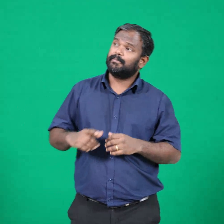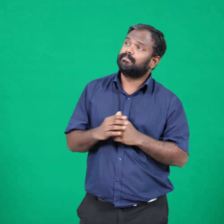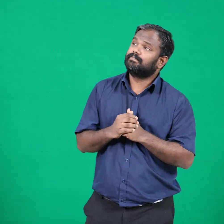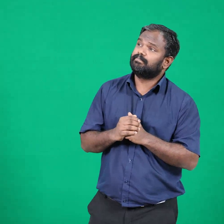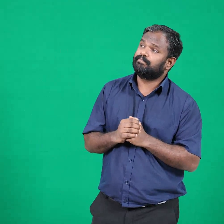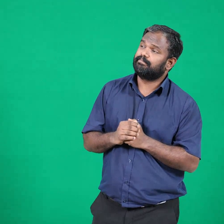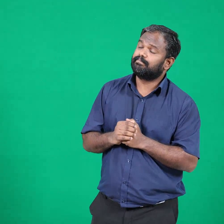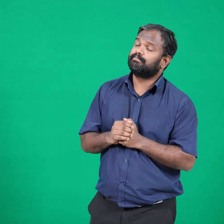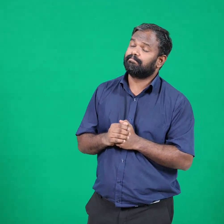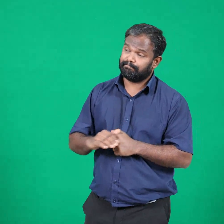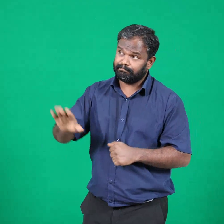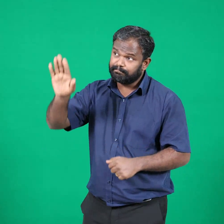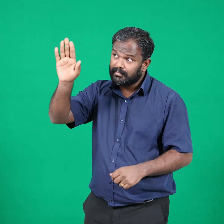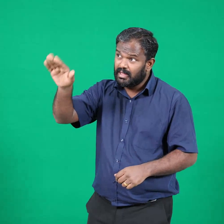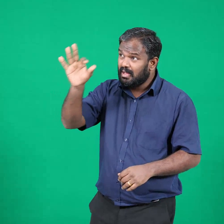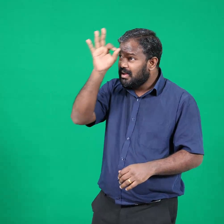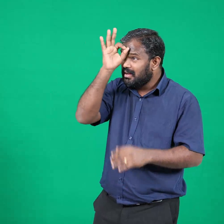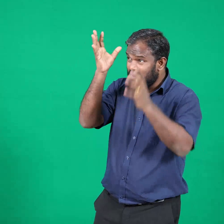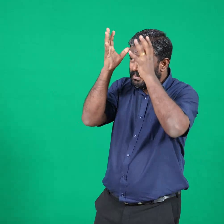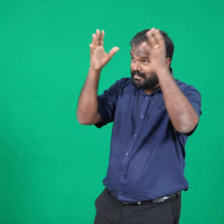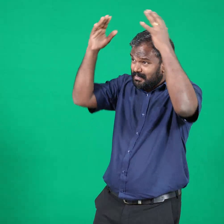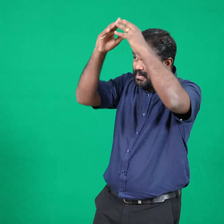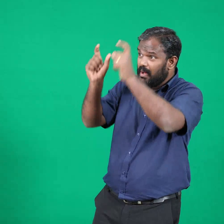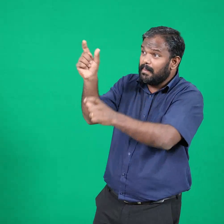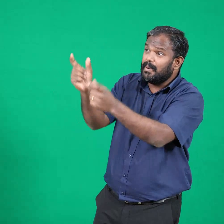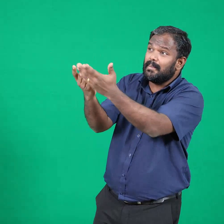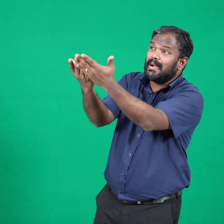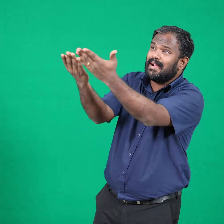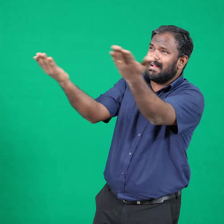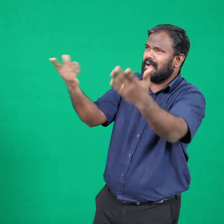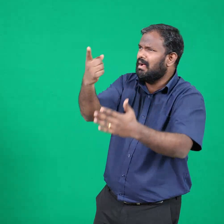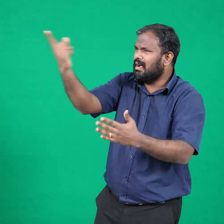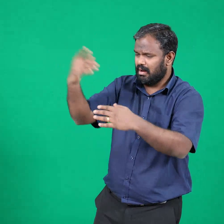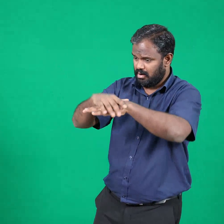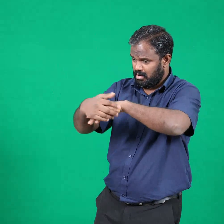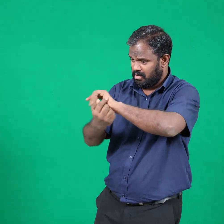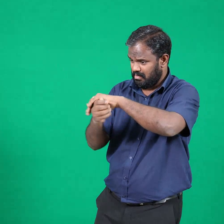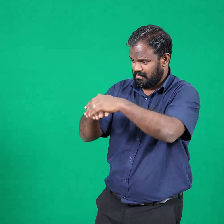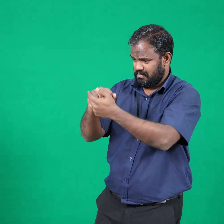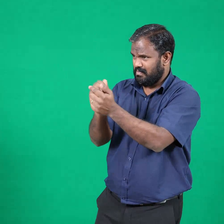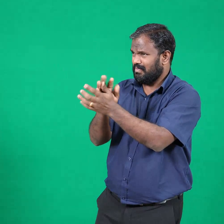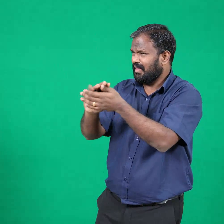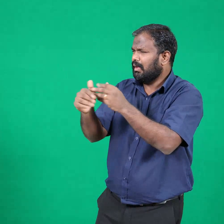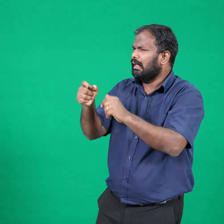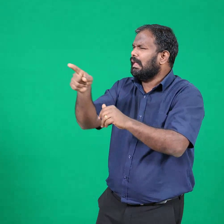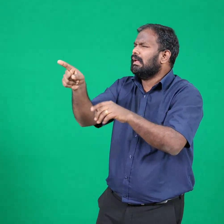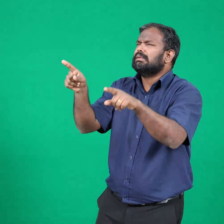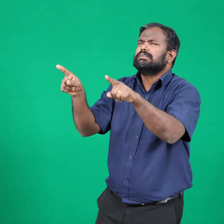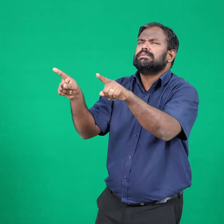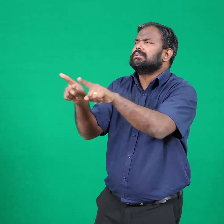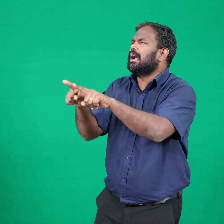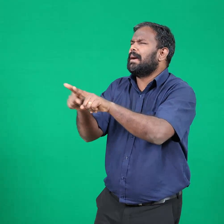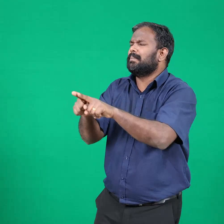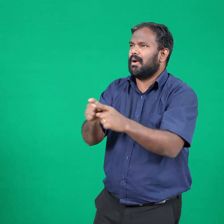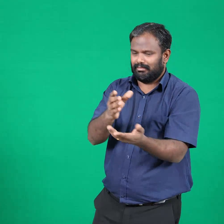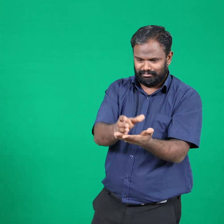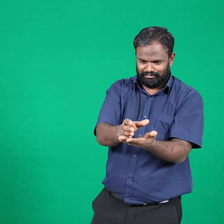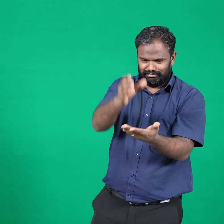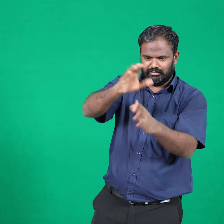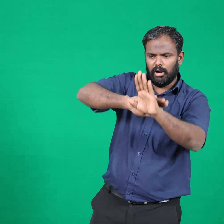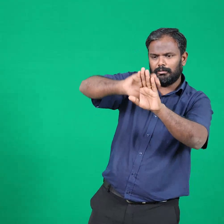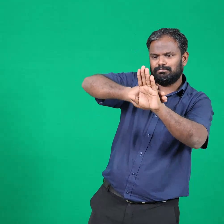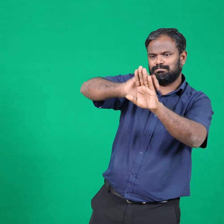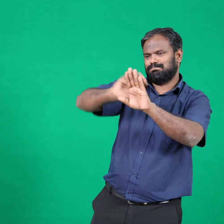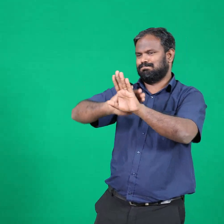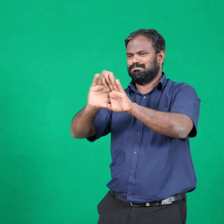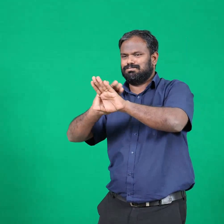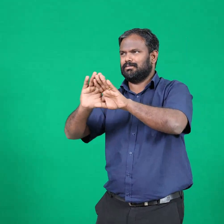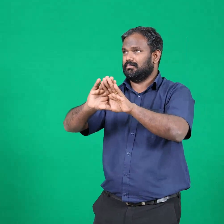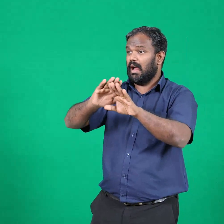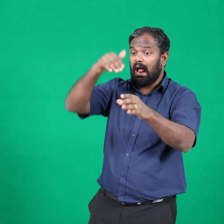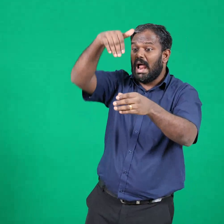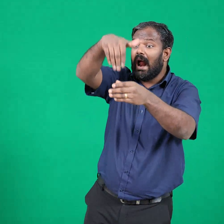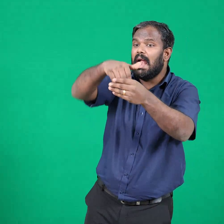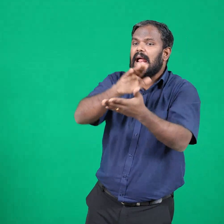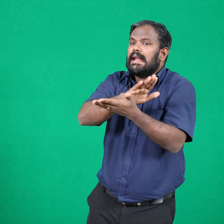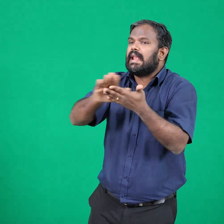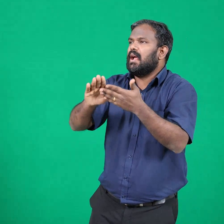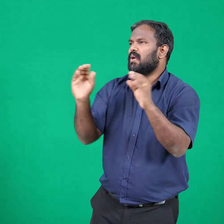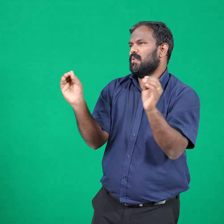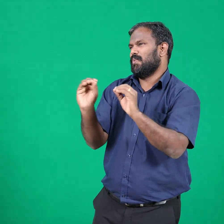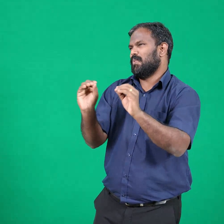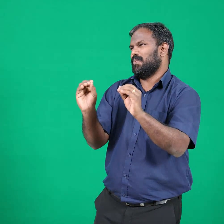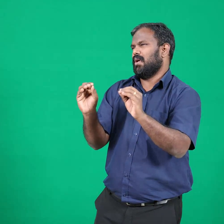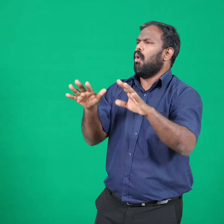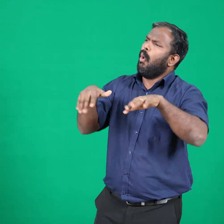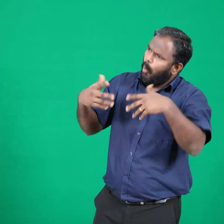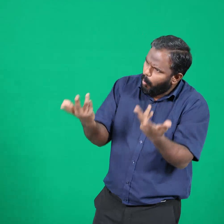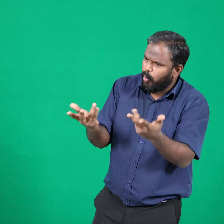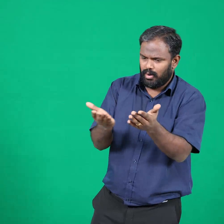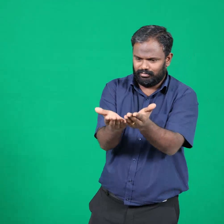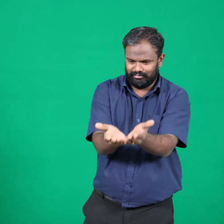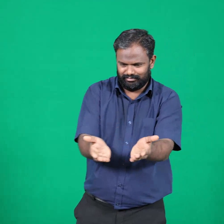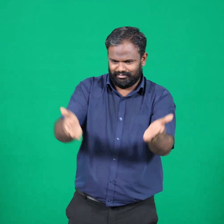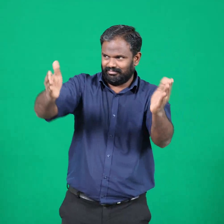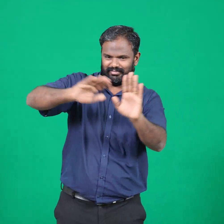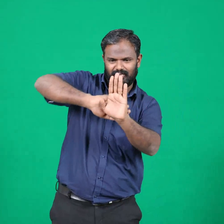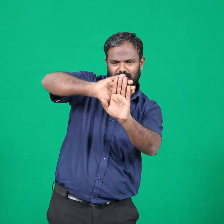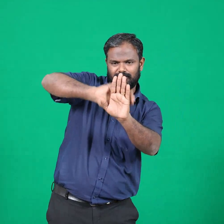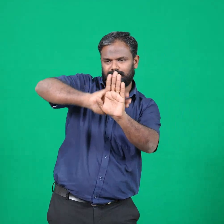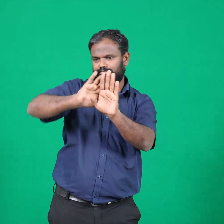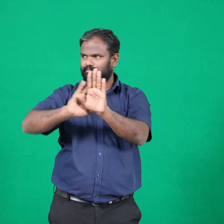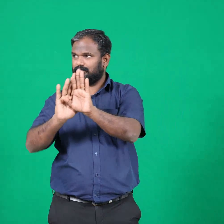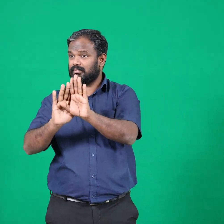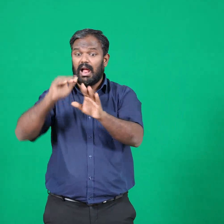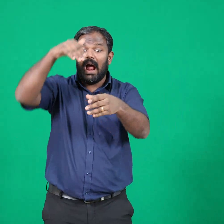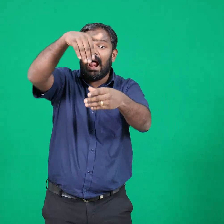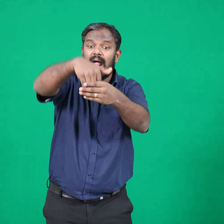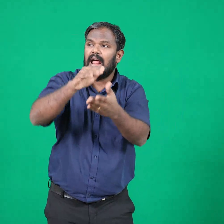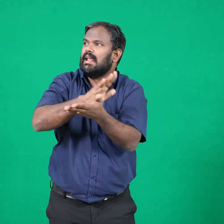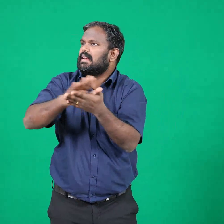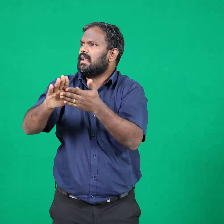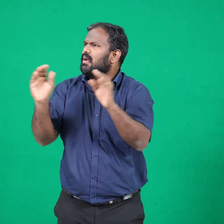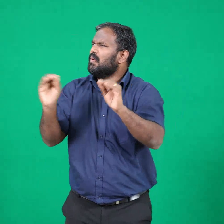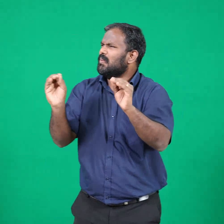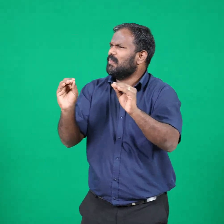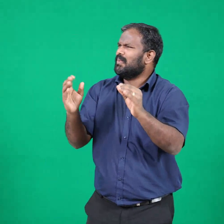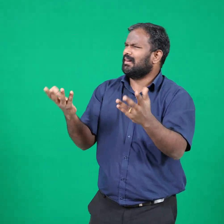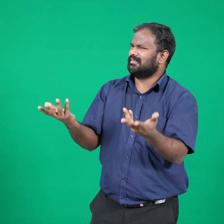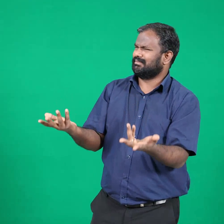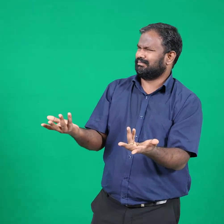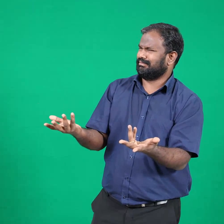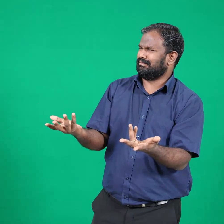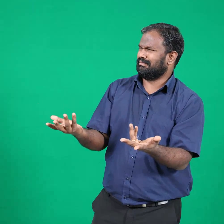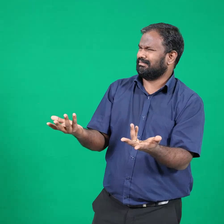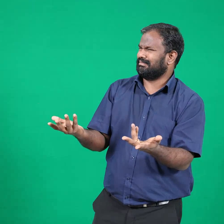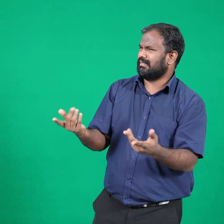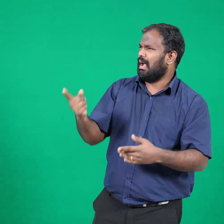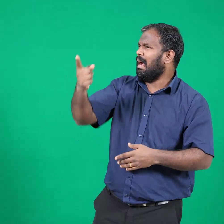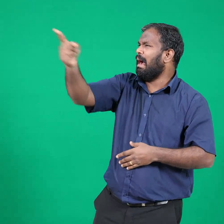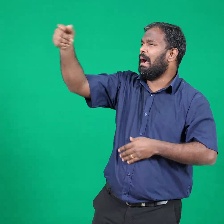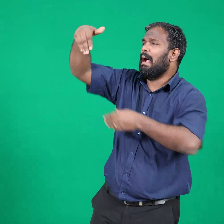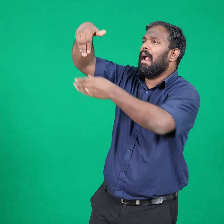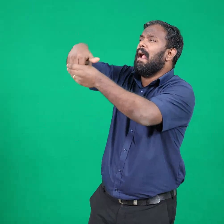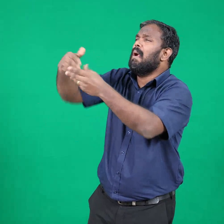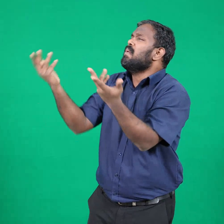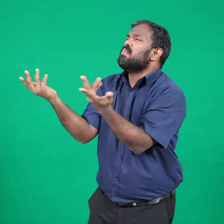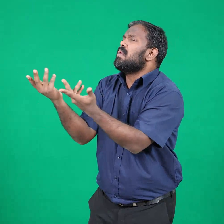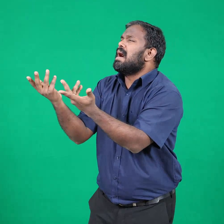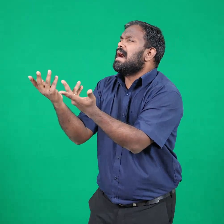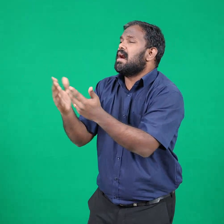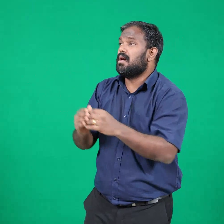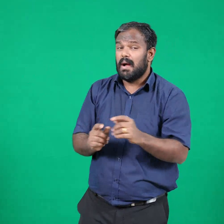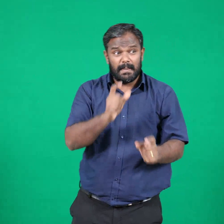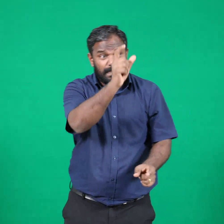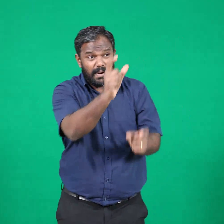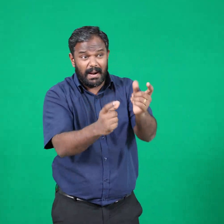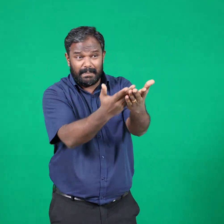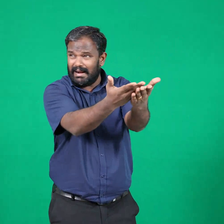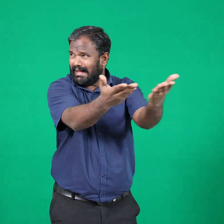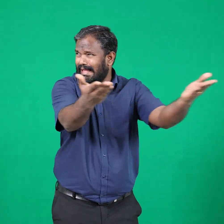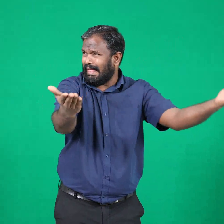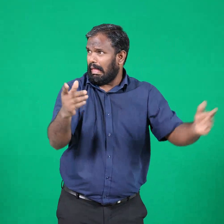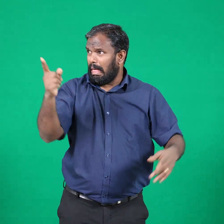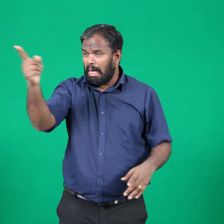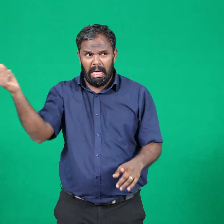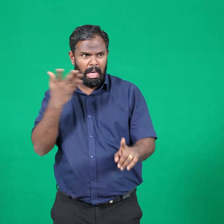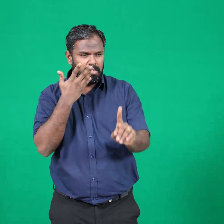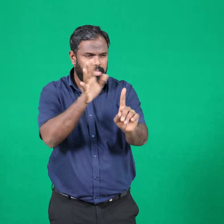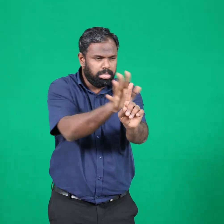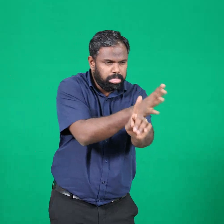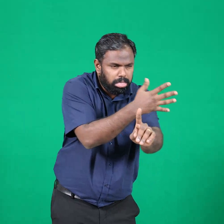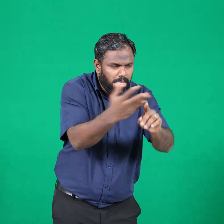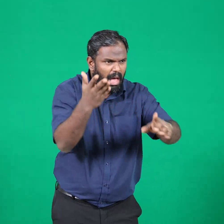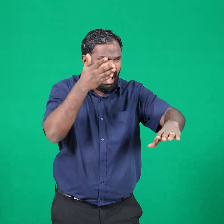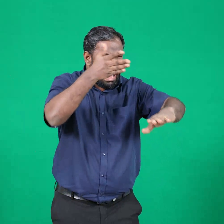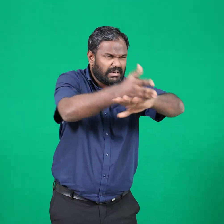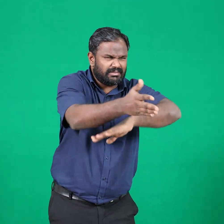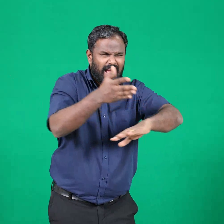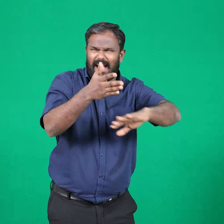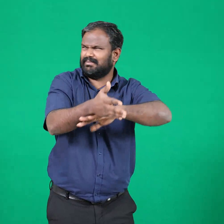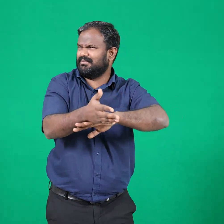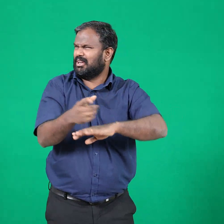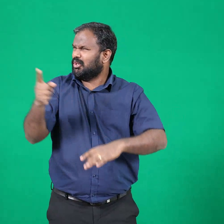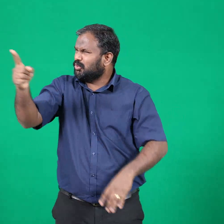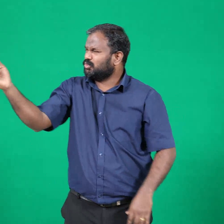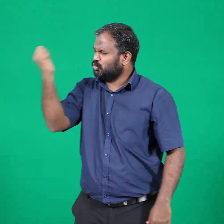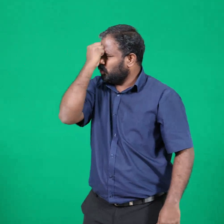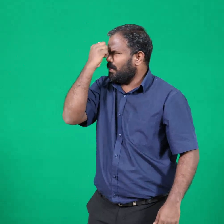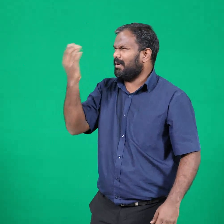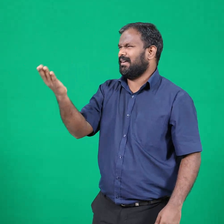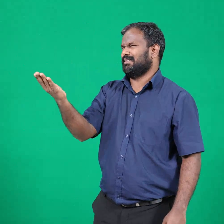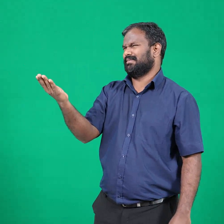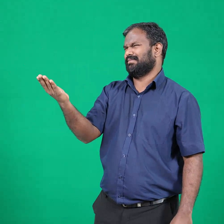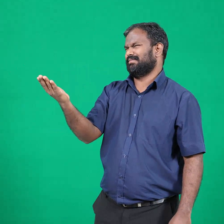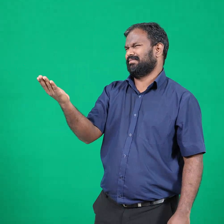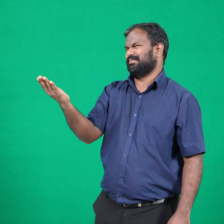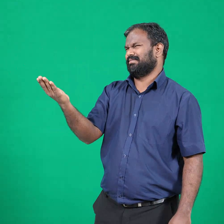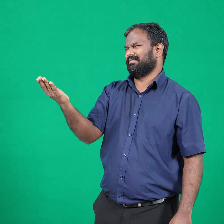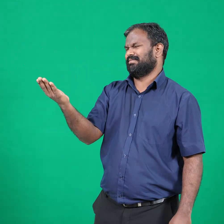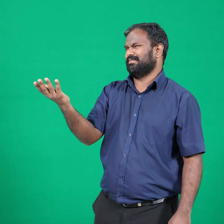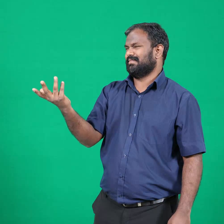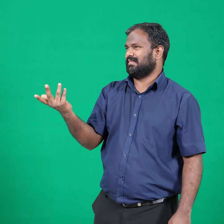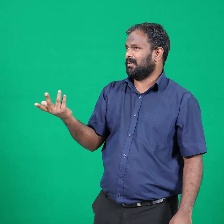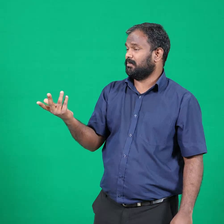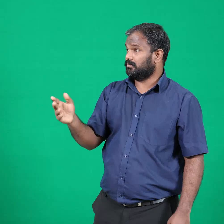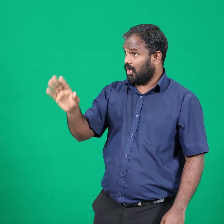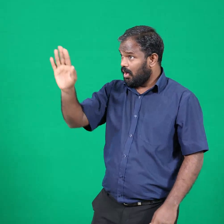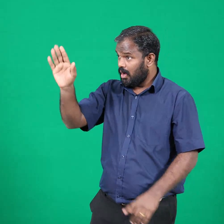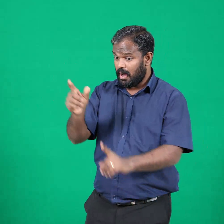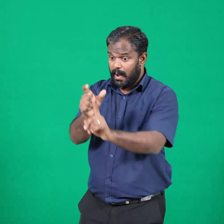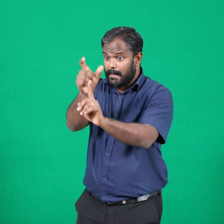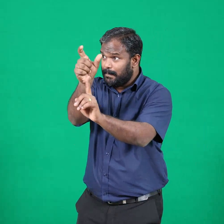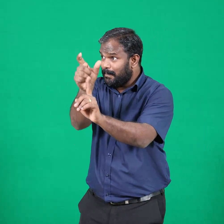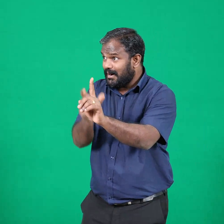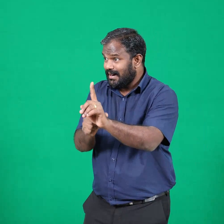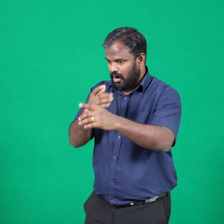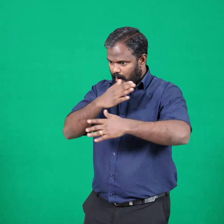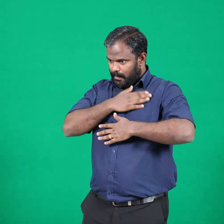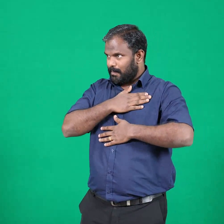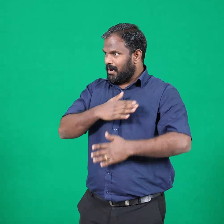"Now then," said the Lord, "you Pharisees clean the outside of the cup and dish, but inside you are full of greed and wickedness.